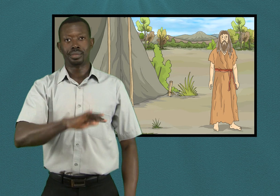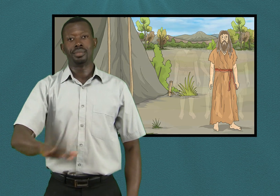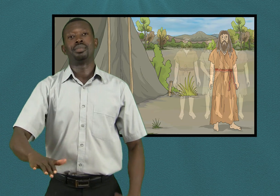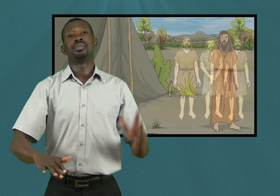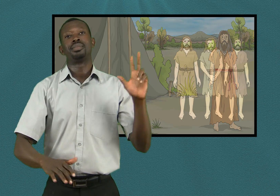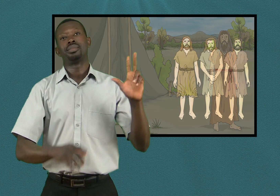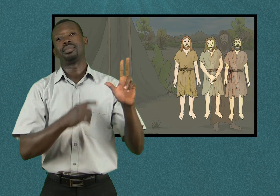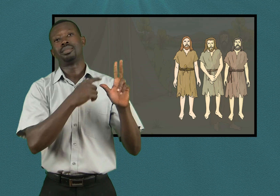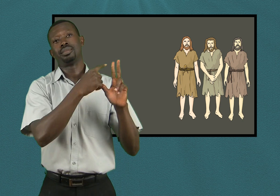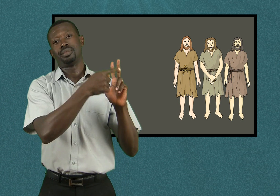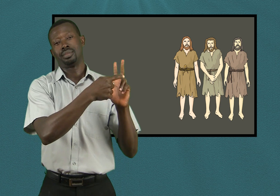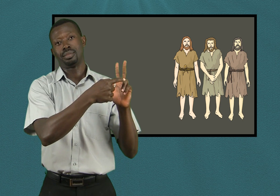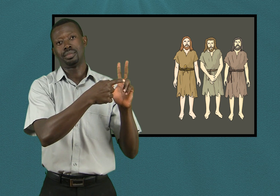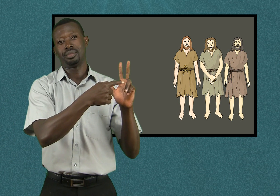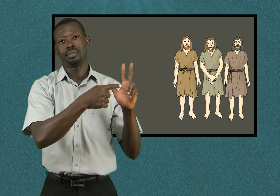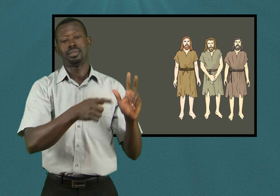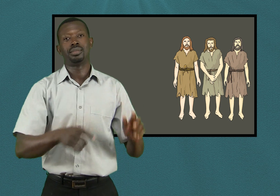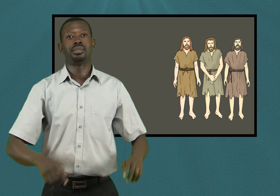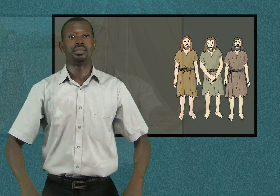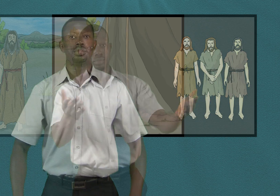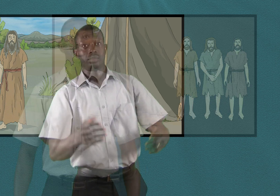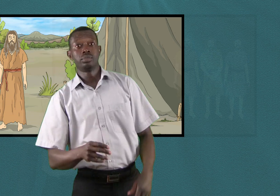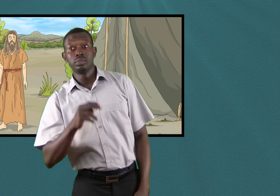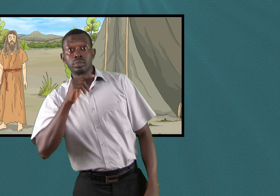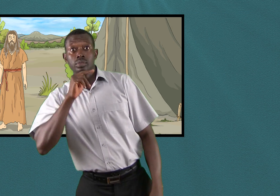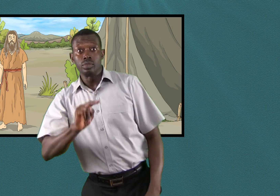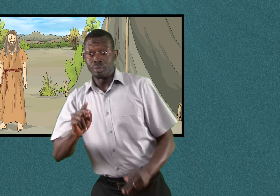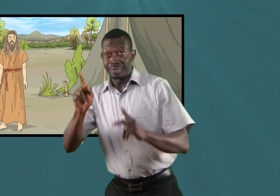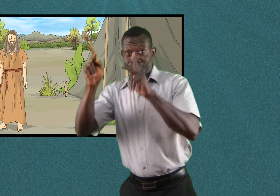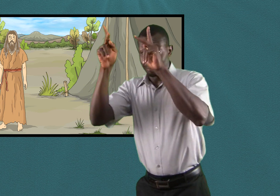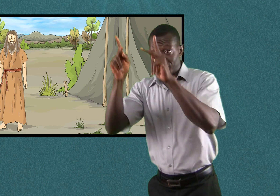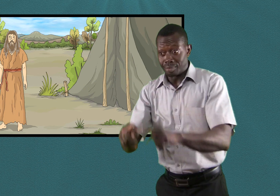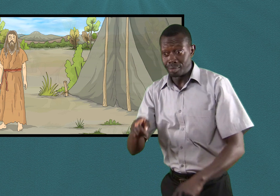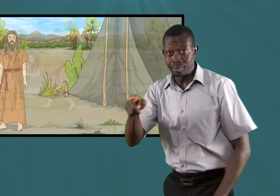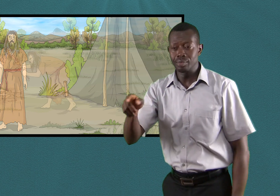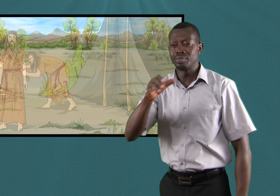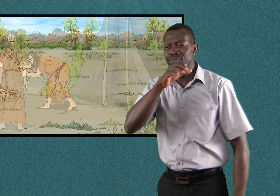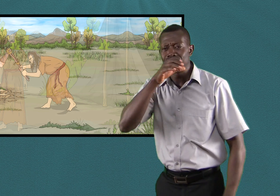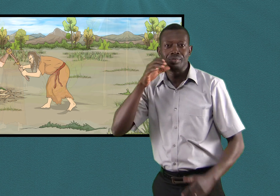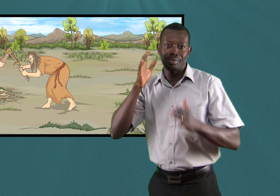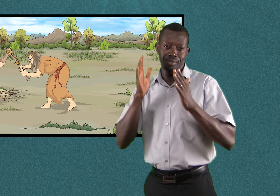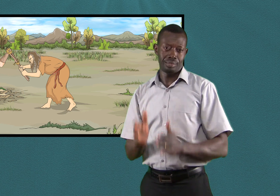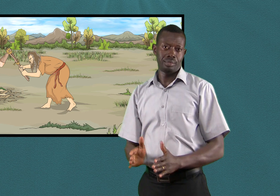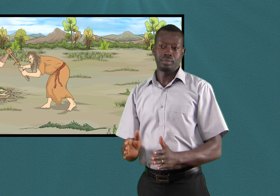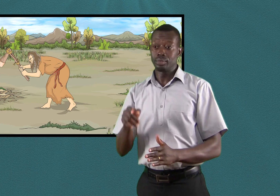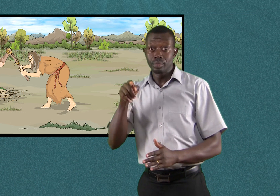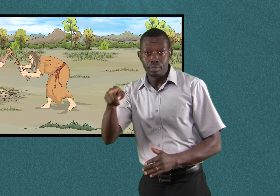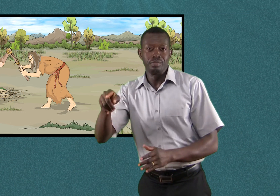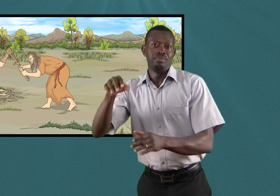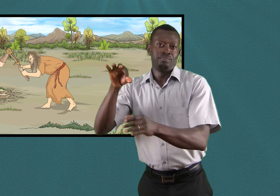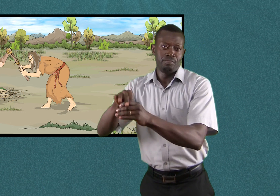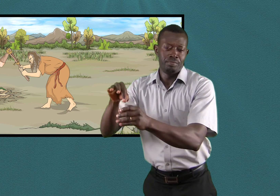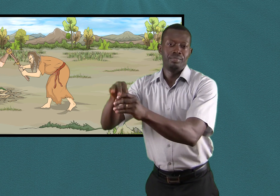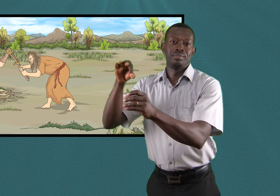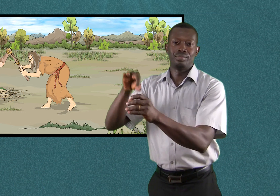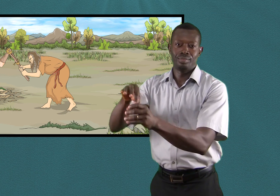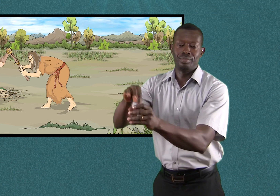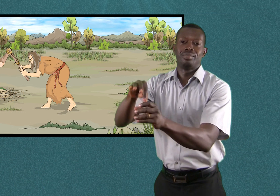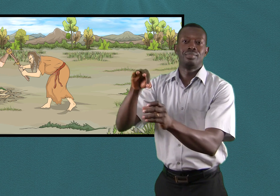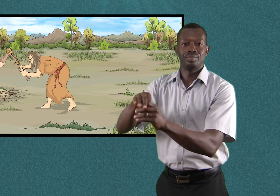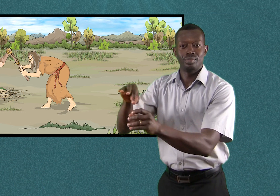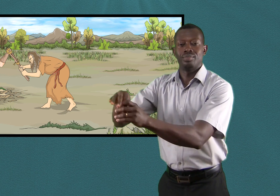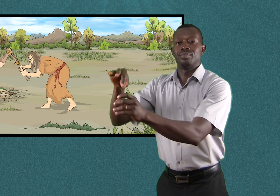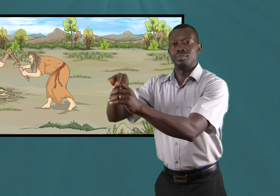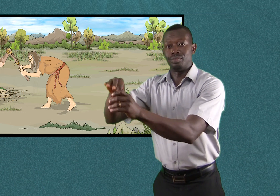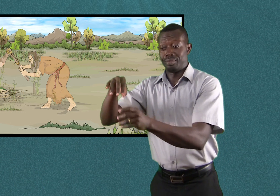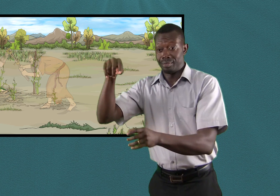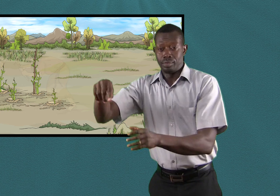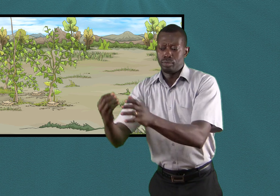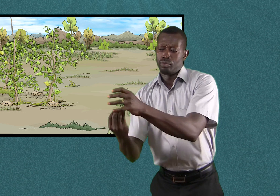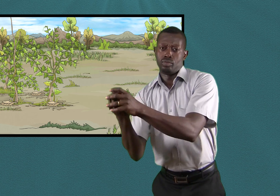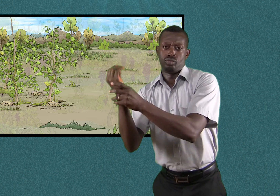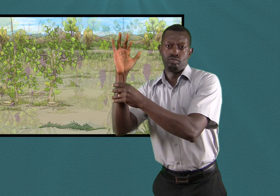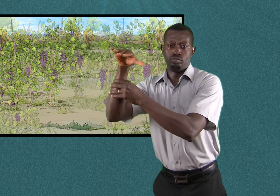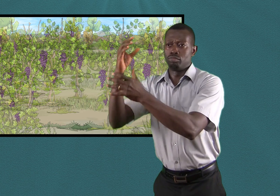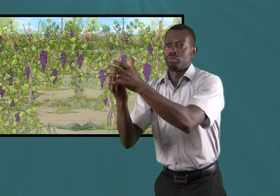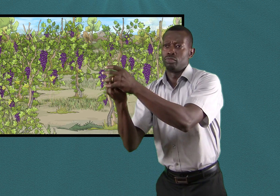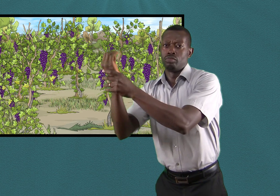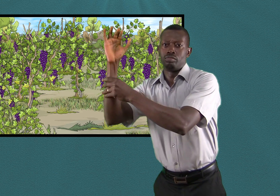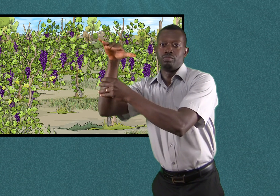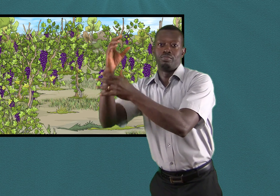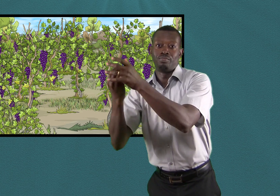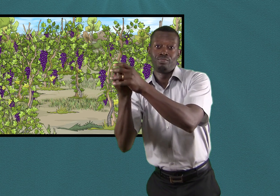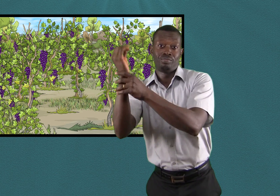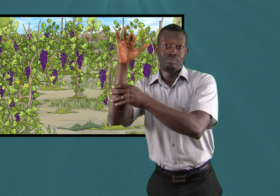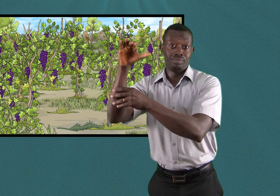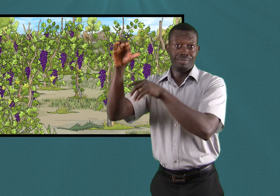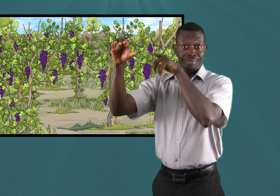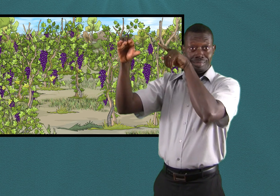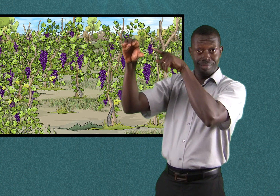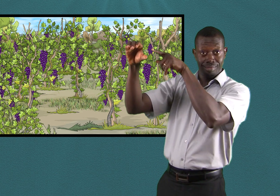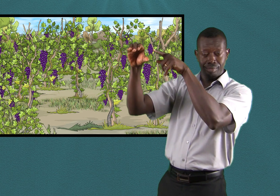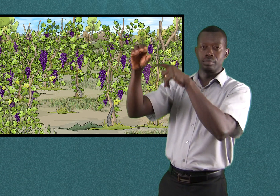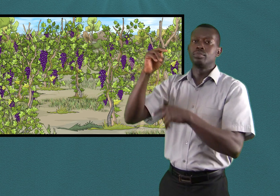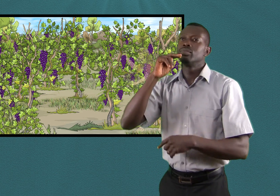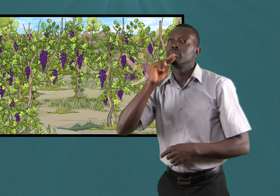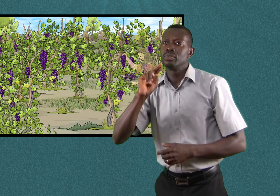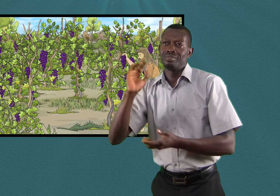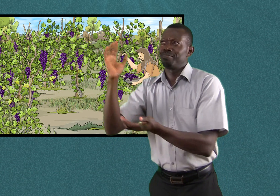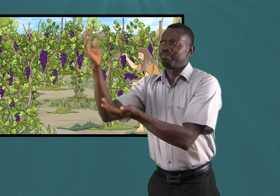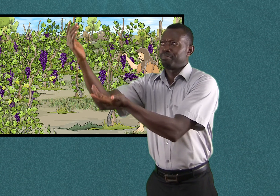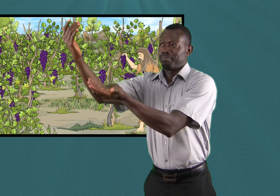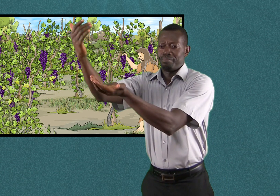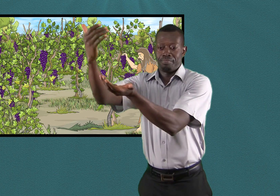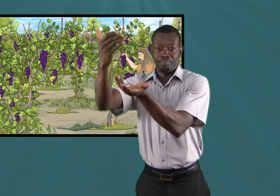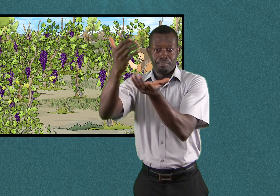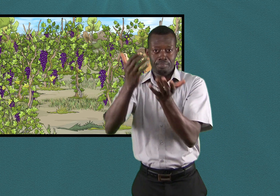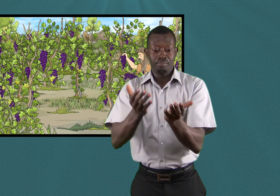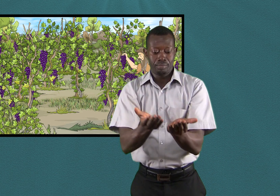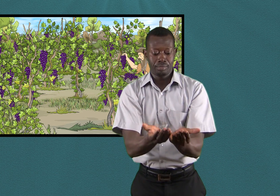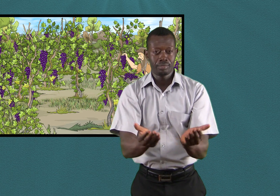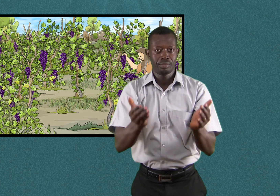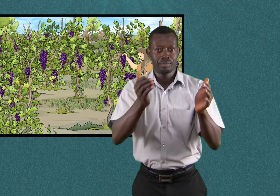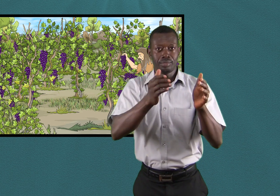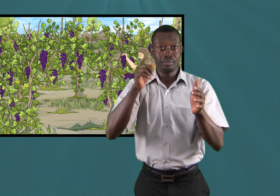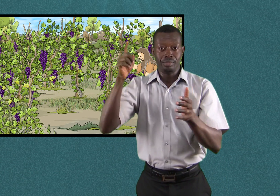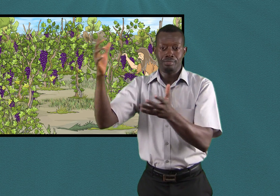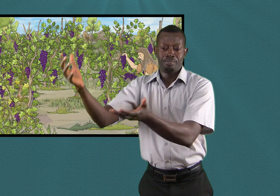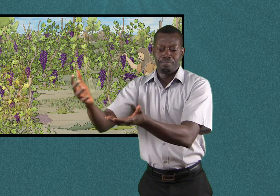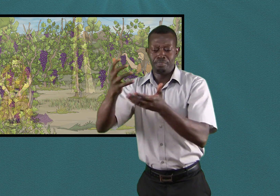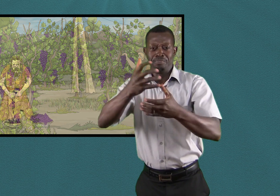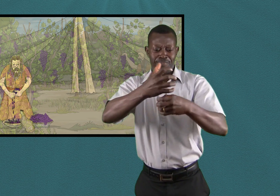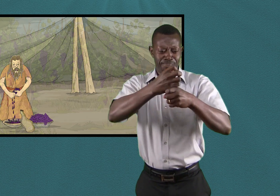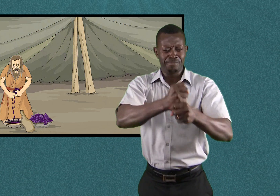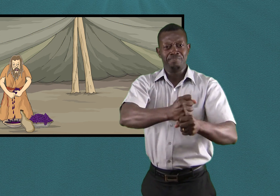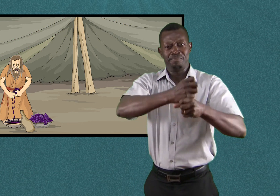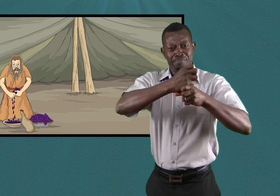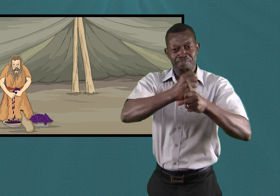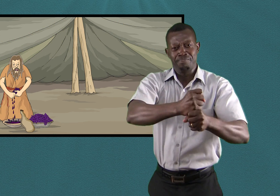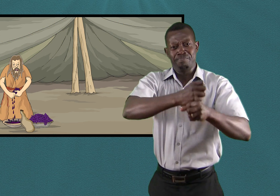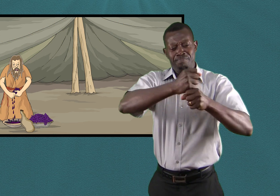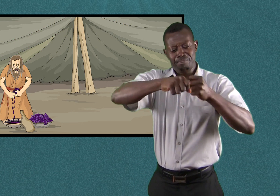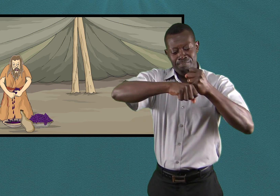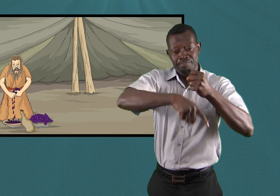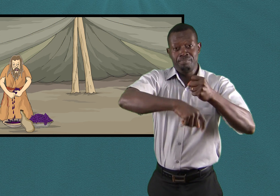Now Noah, a man of the soil, proceeded to plant a vineyard.